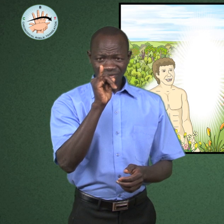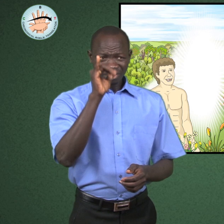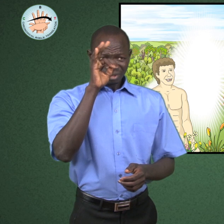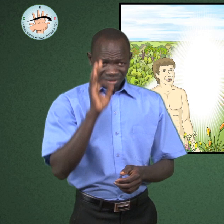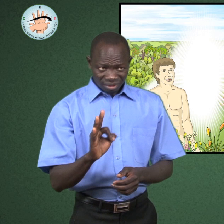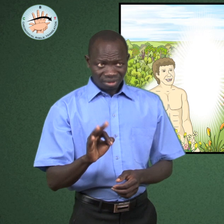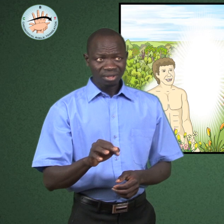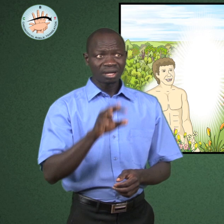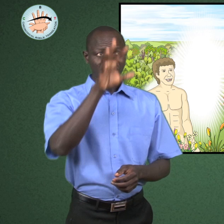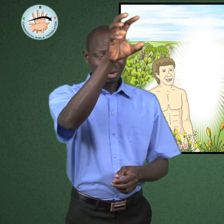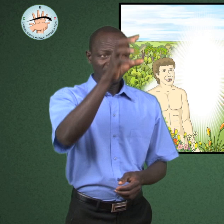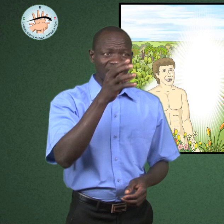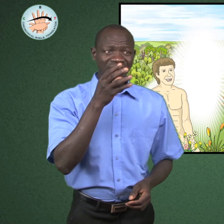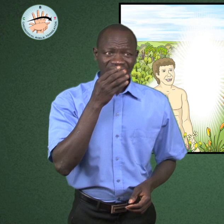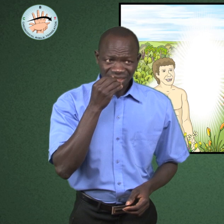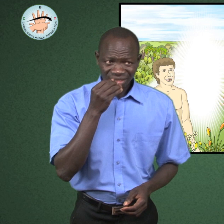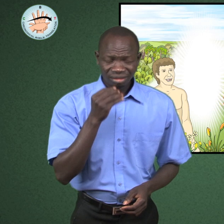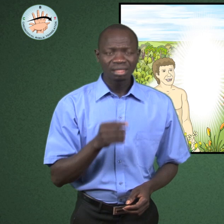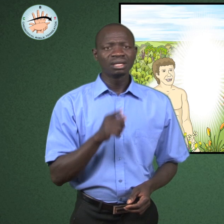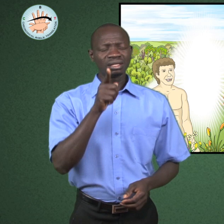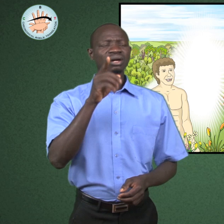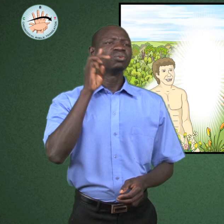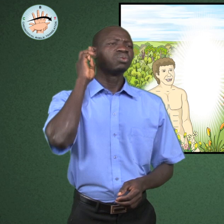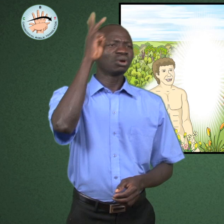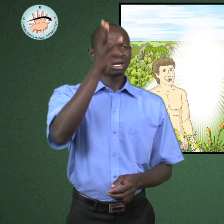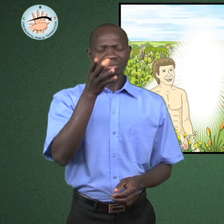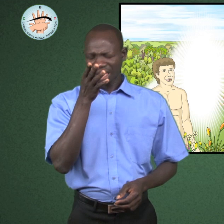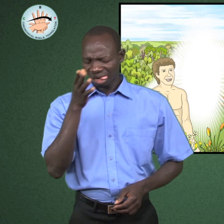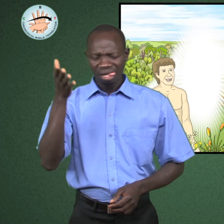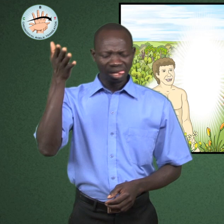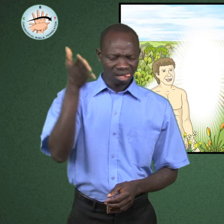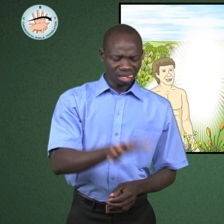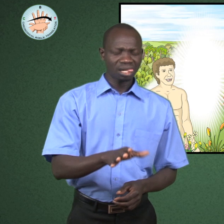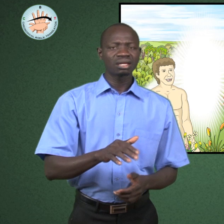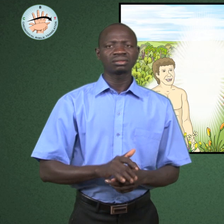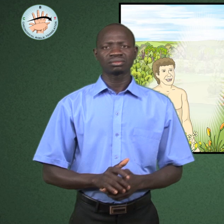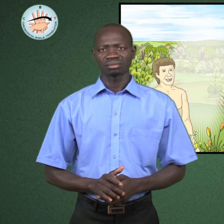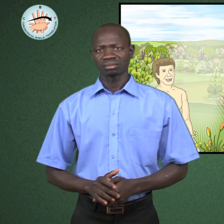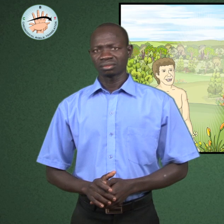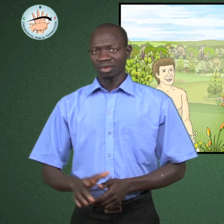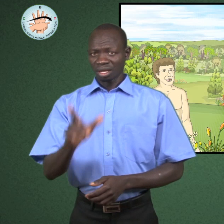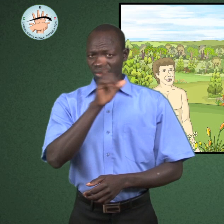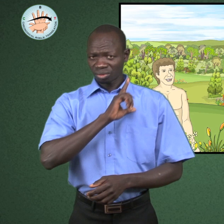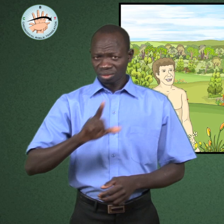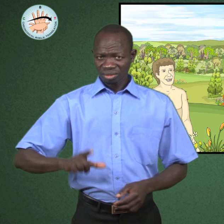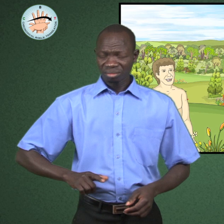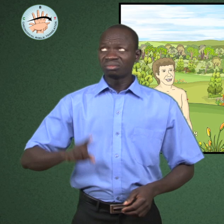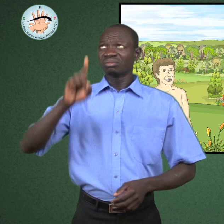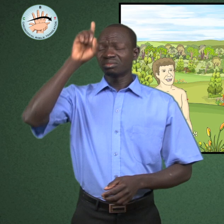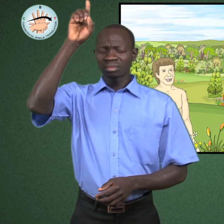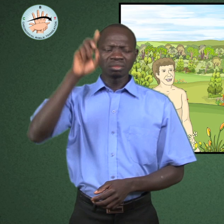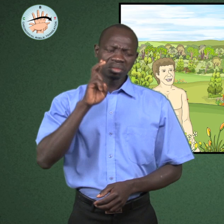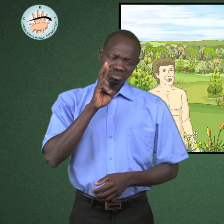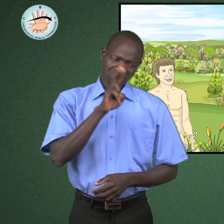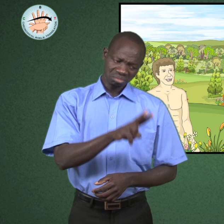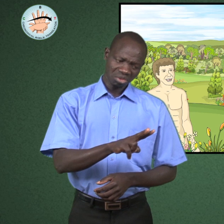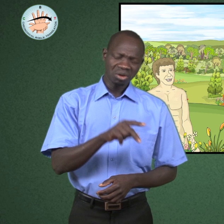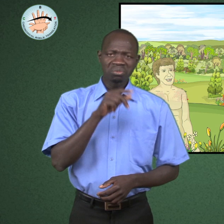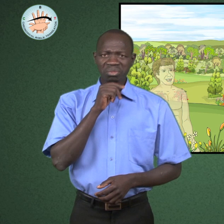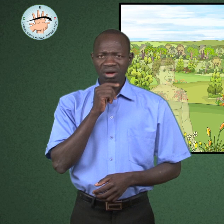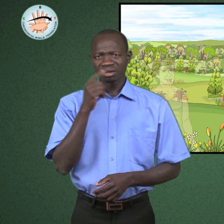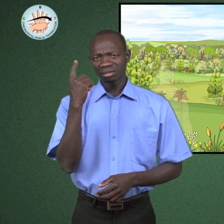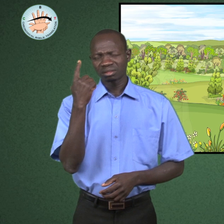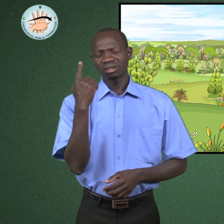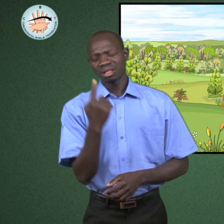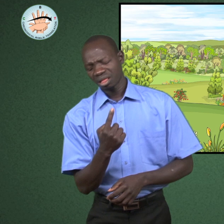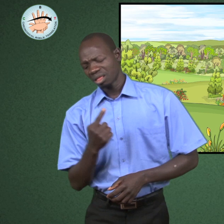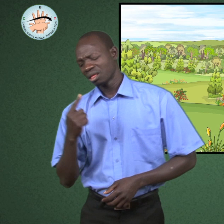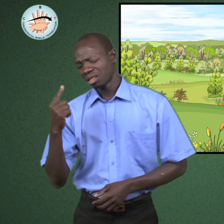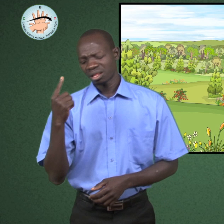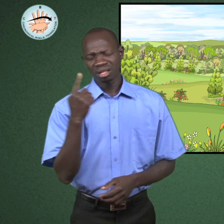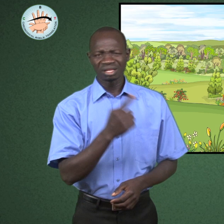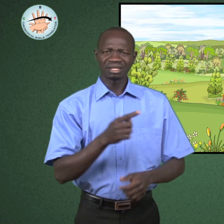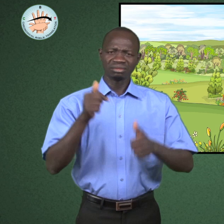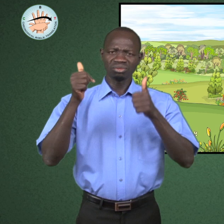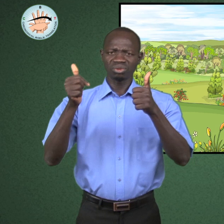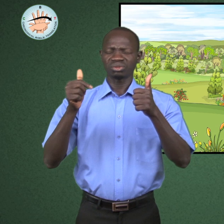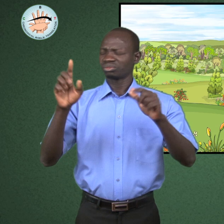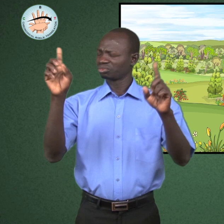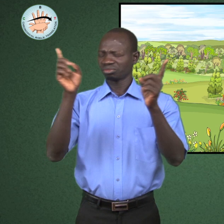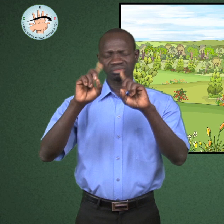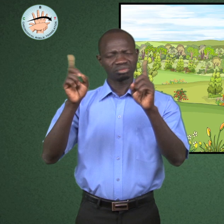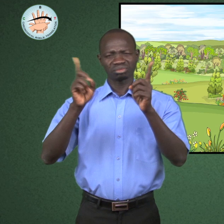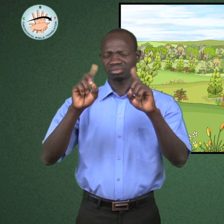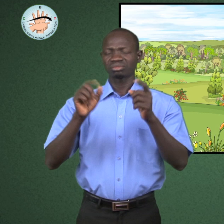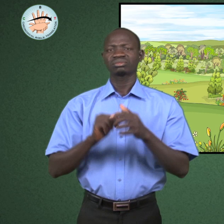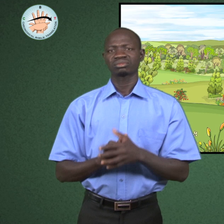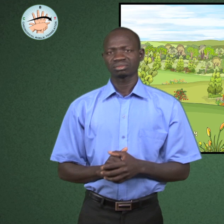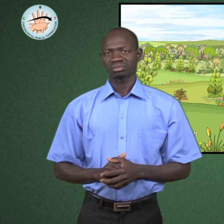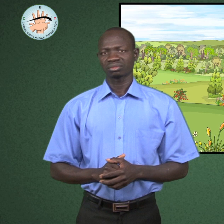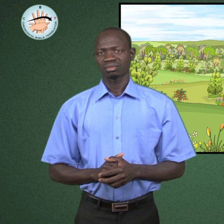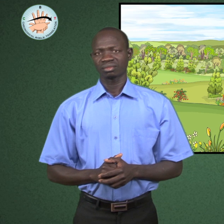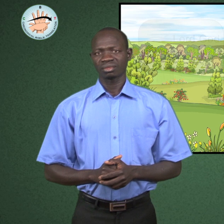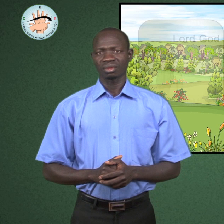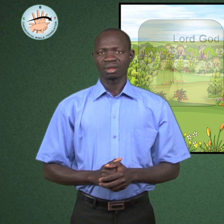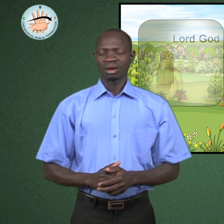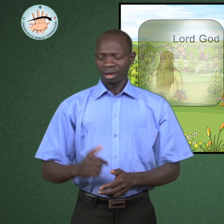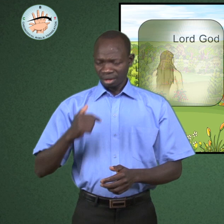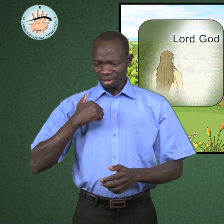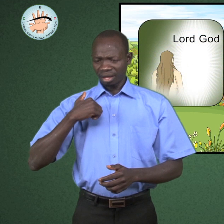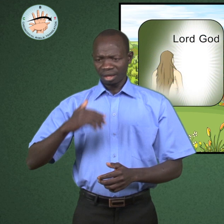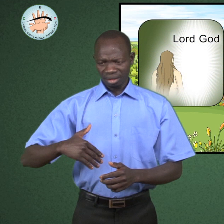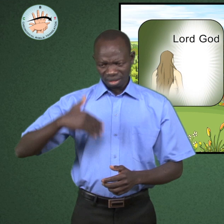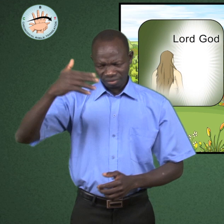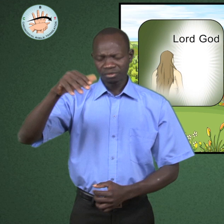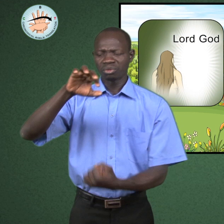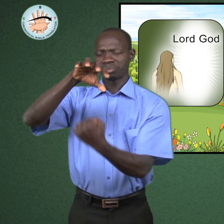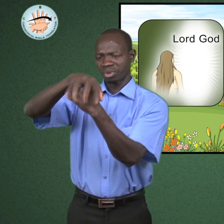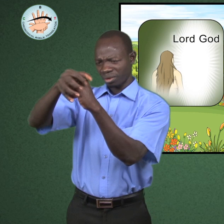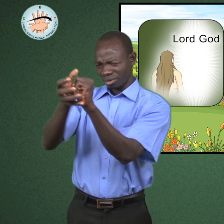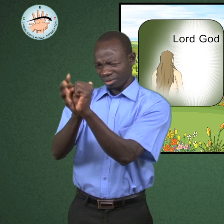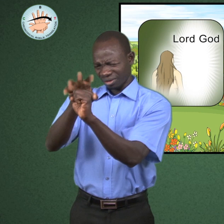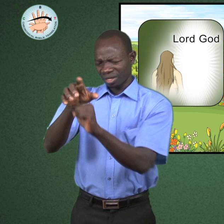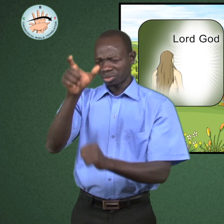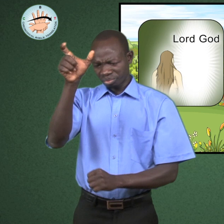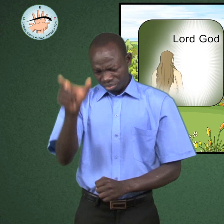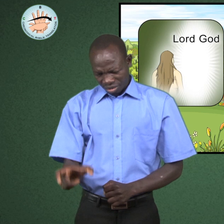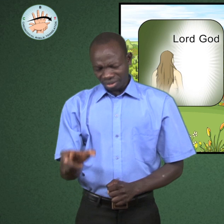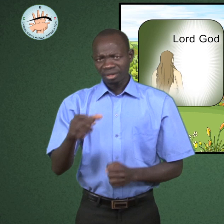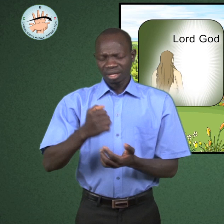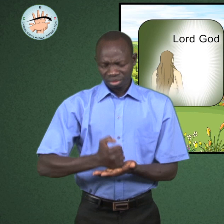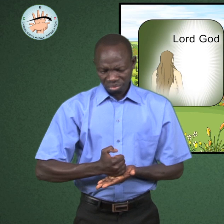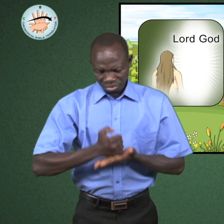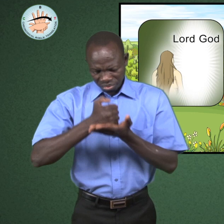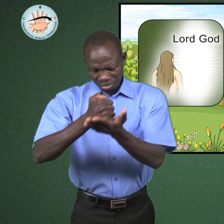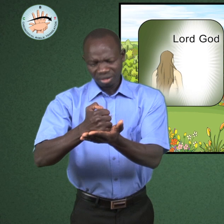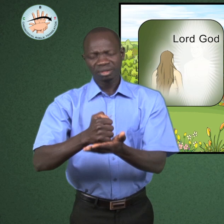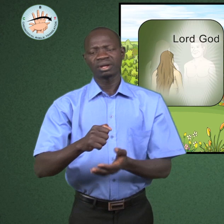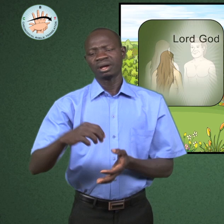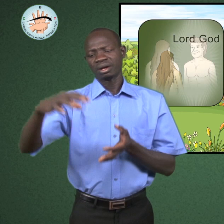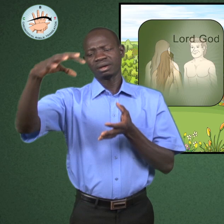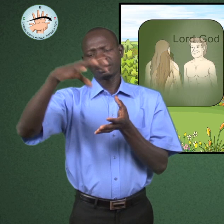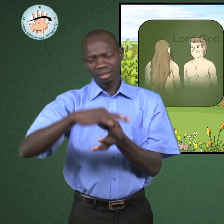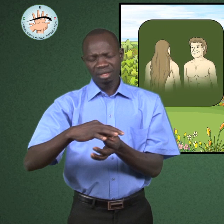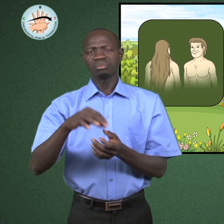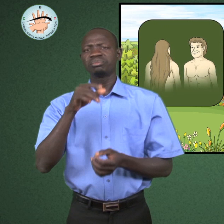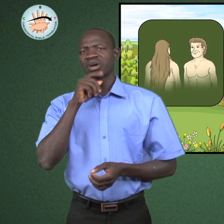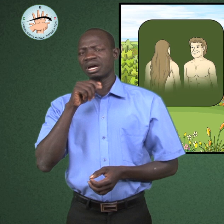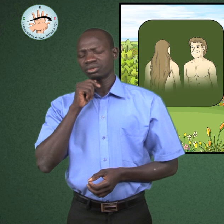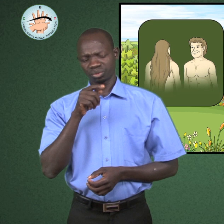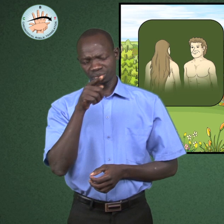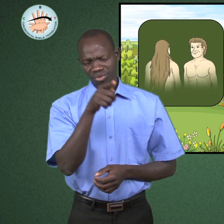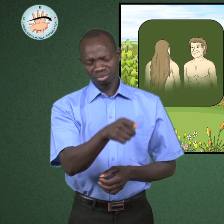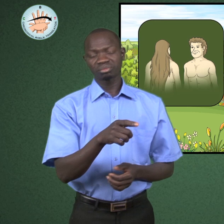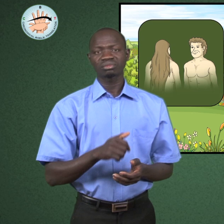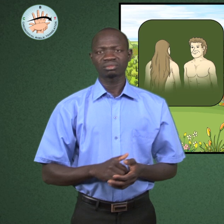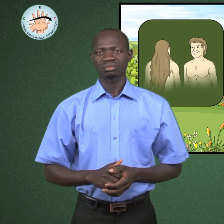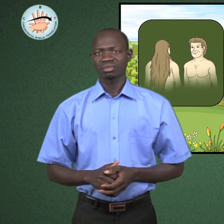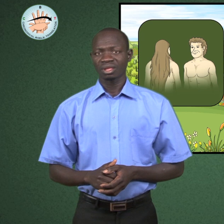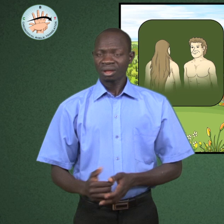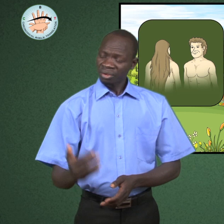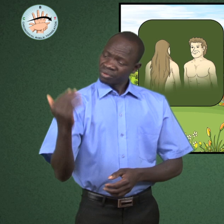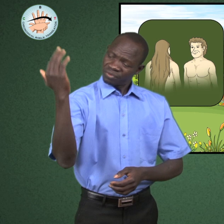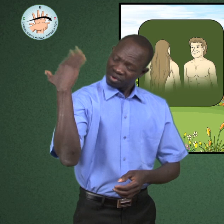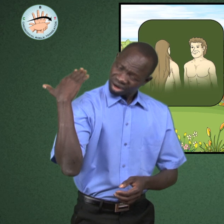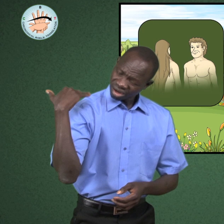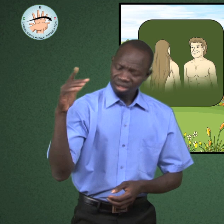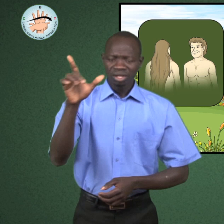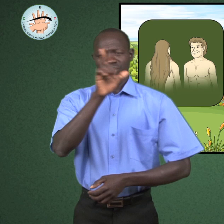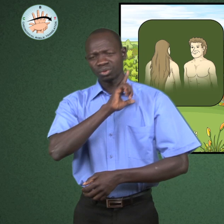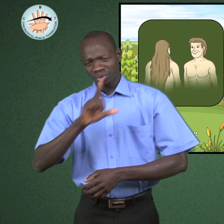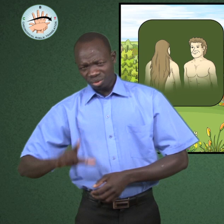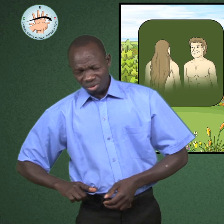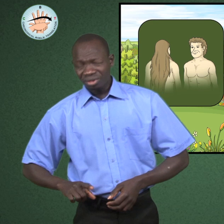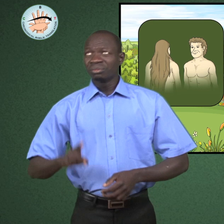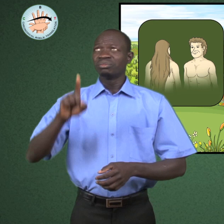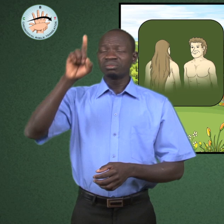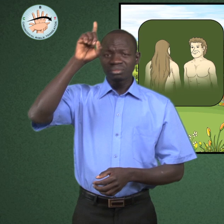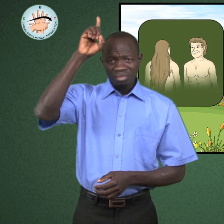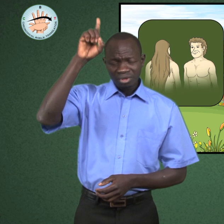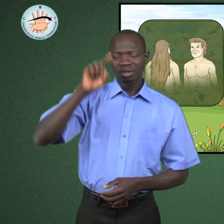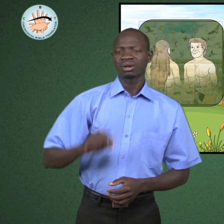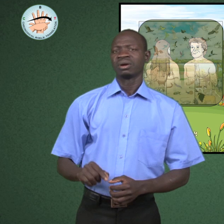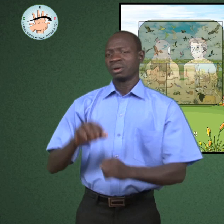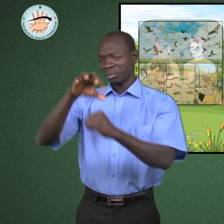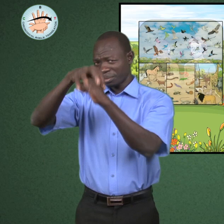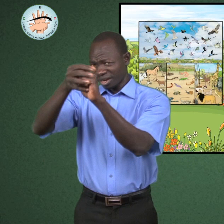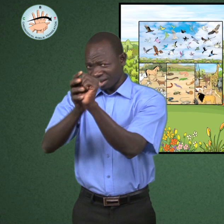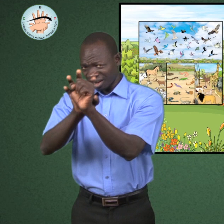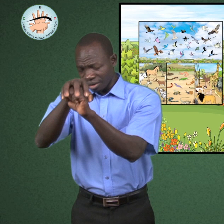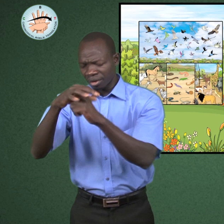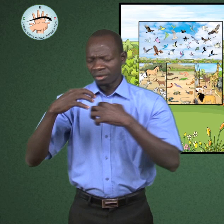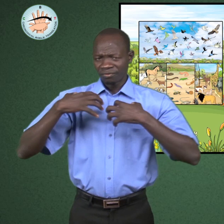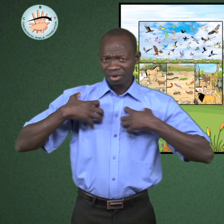for in the day that you eat of it, you will surely die.” The LORD God also said, “It is not good for the man to be alone. I will make for him a suitable helper.”